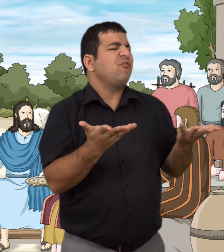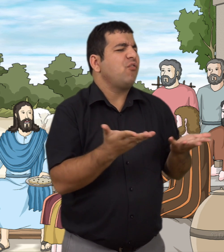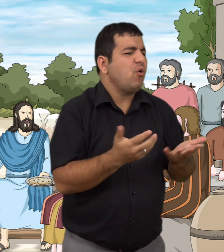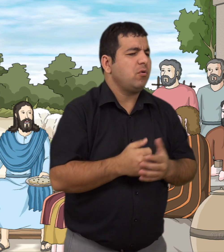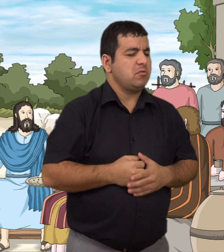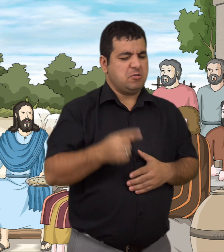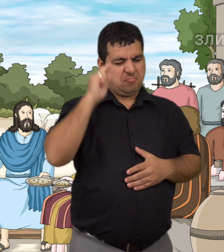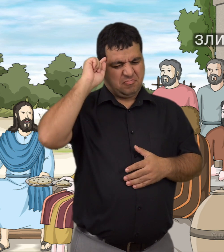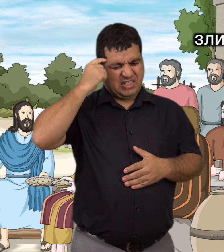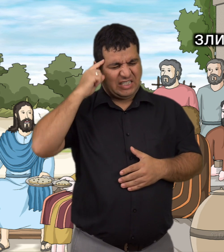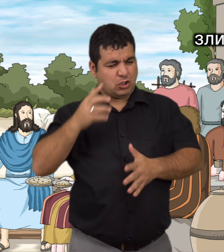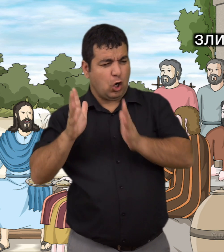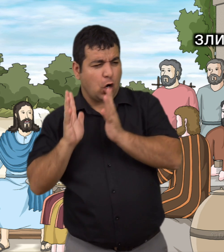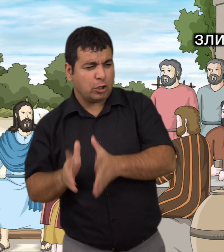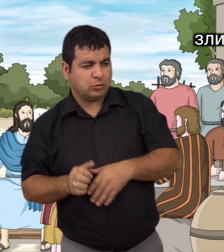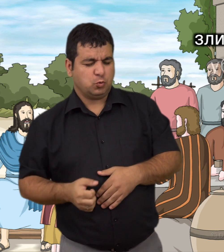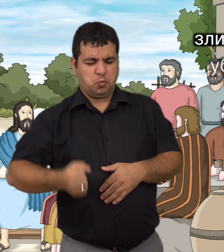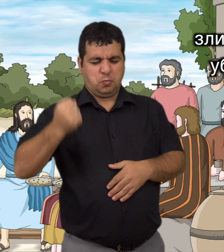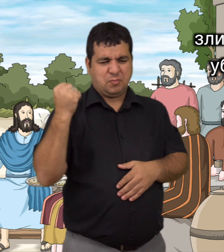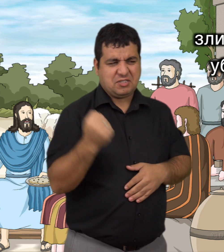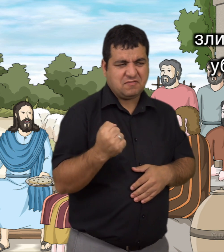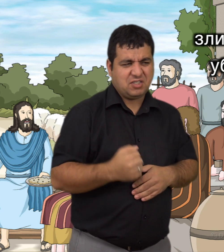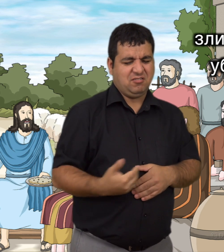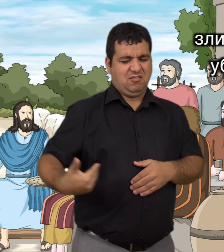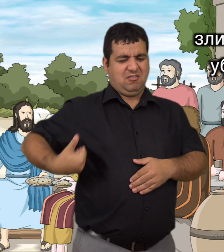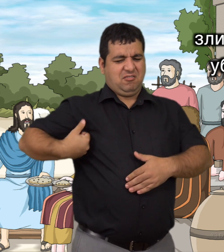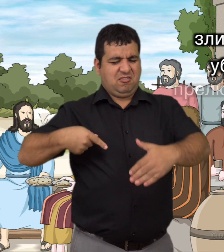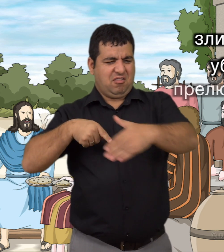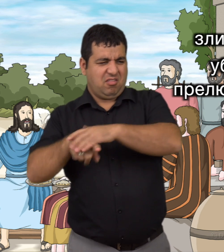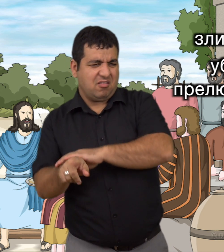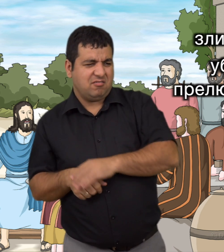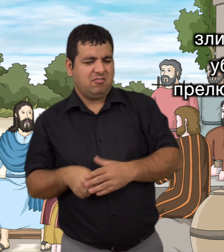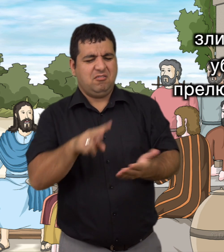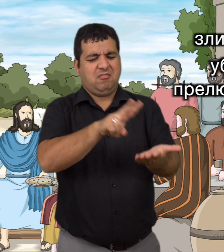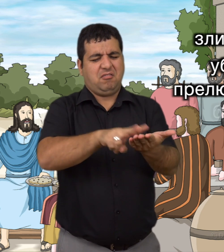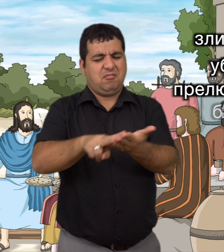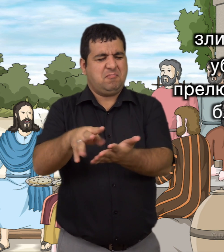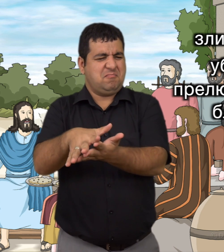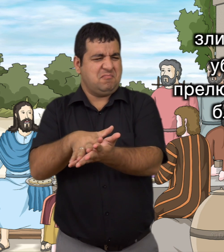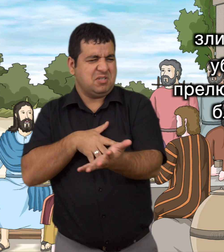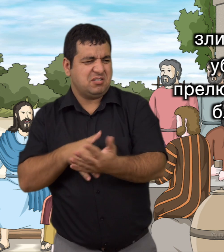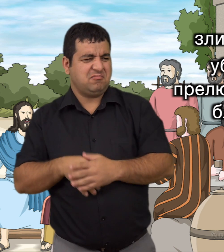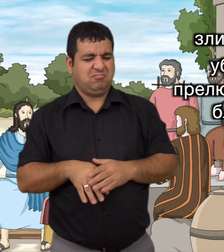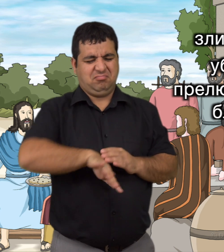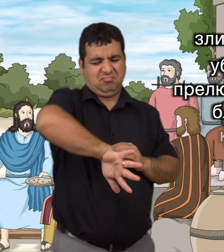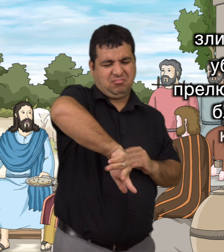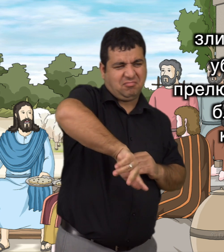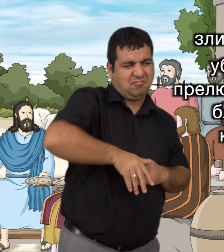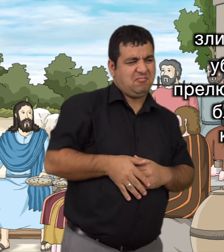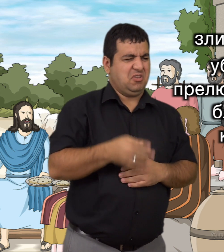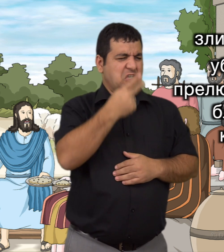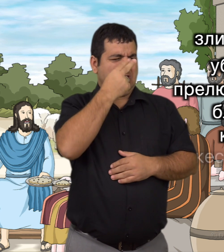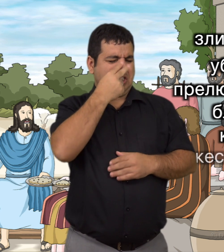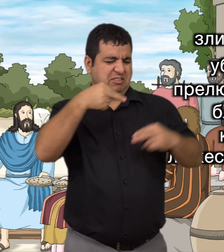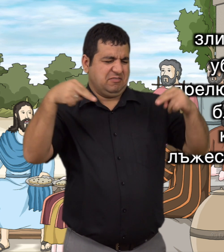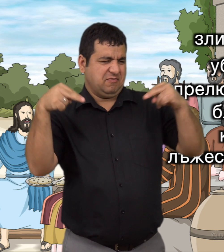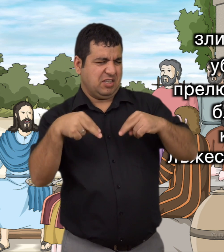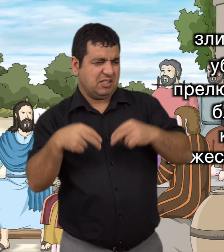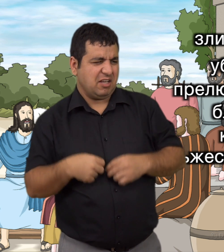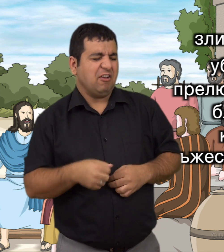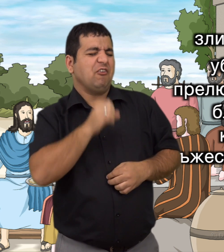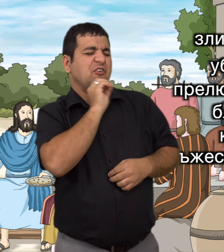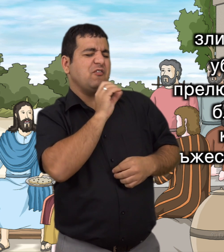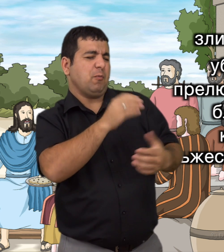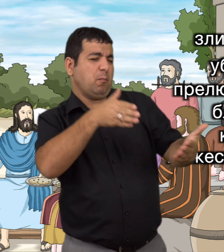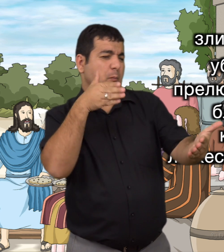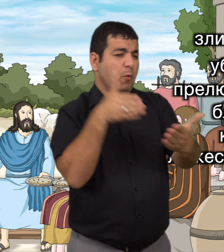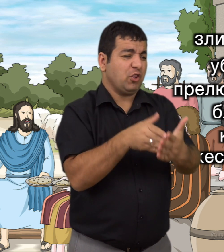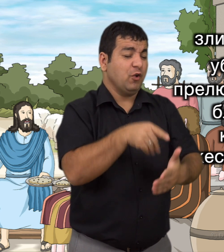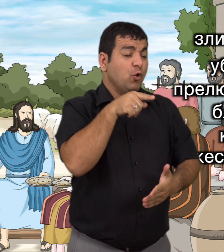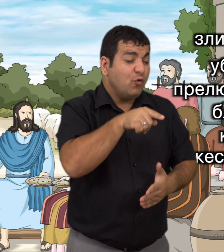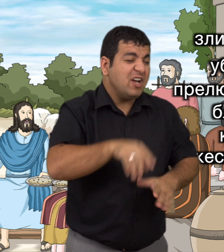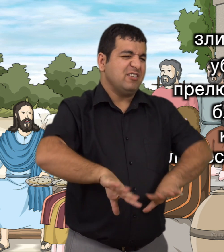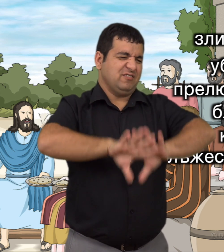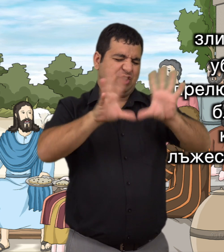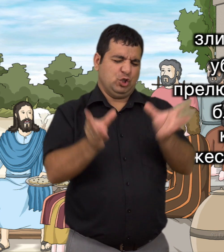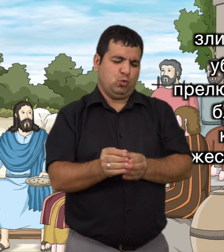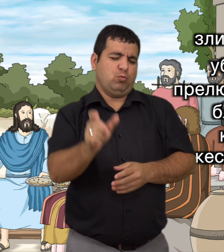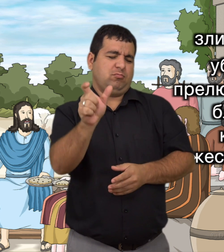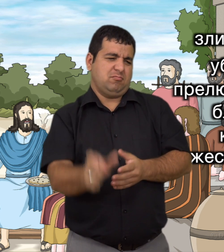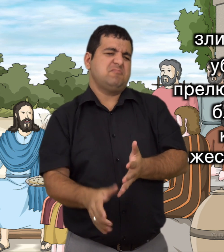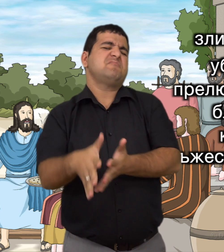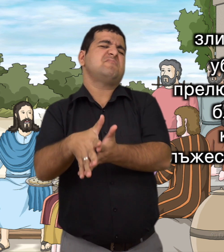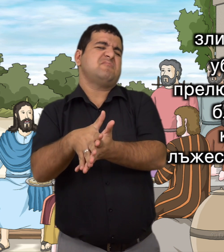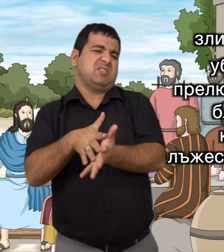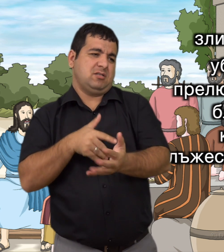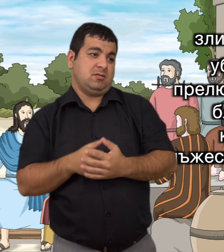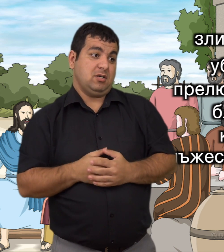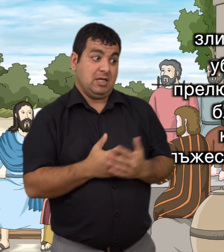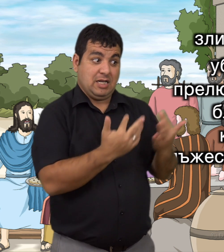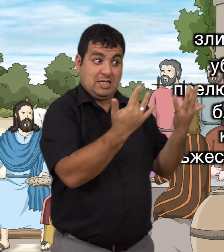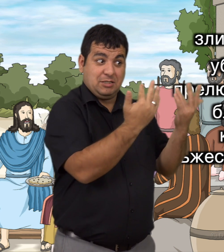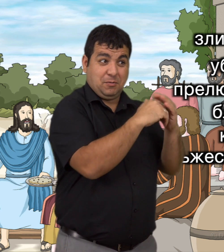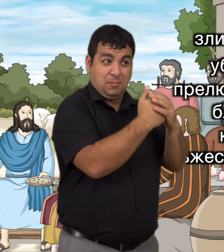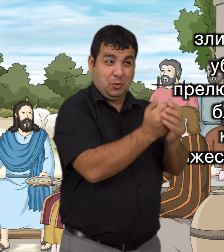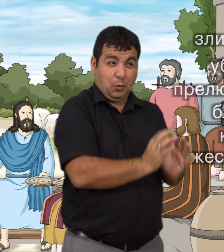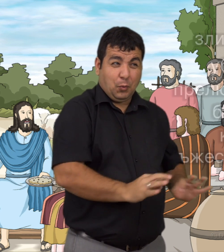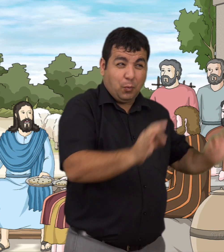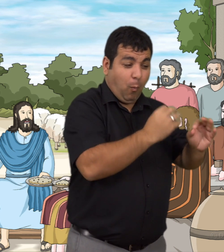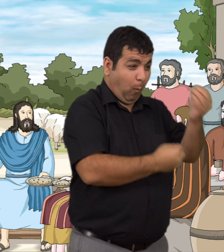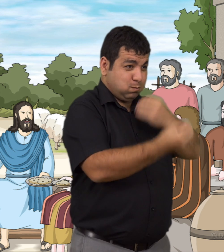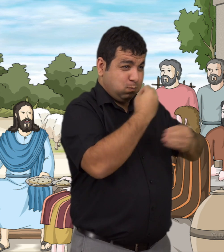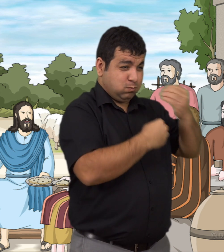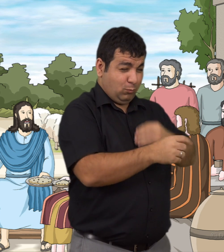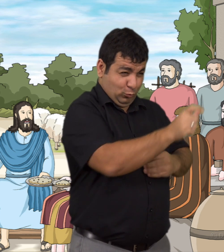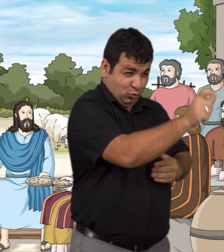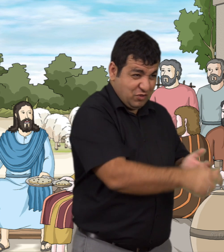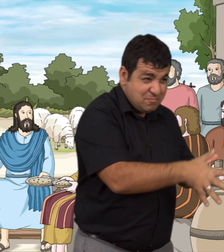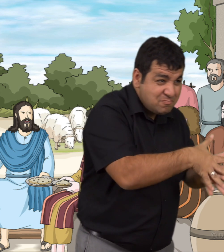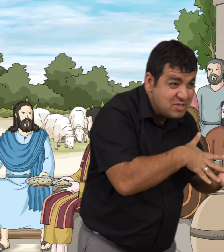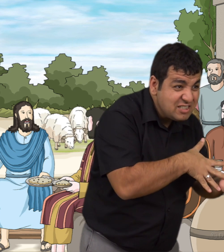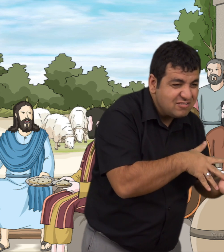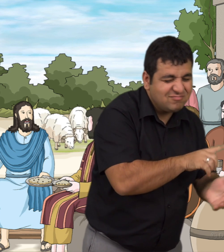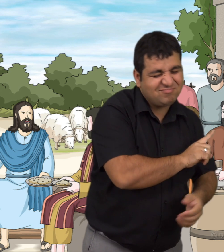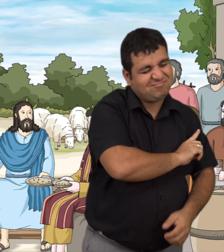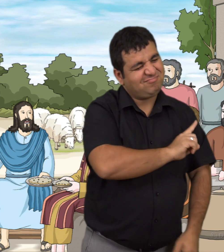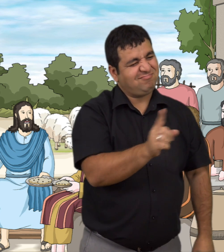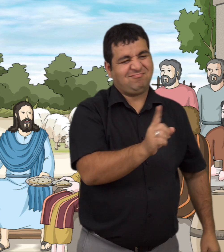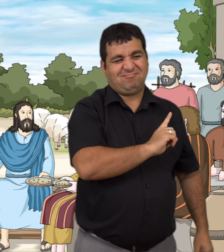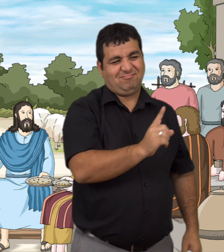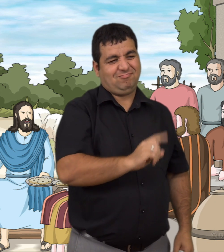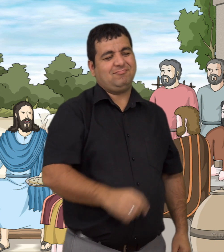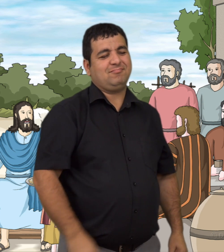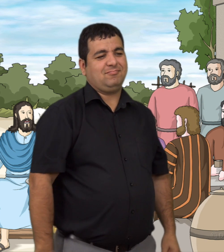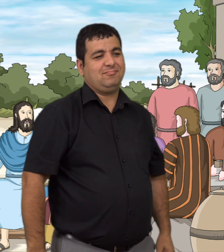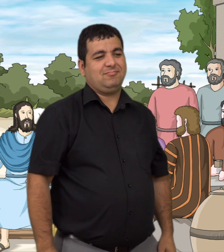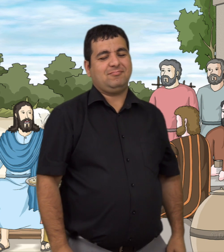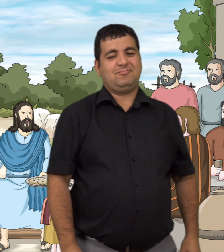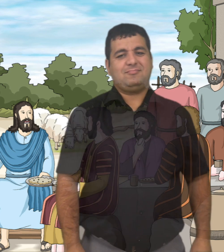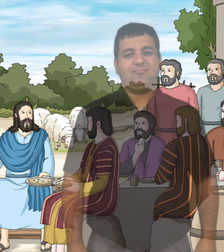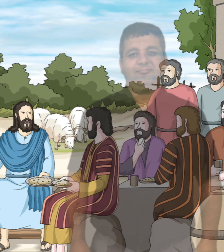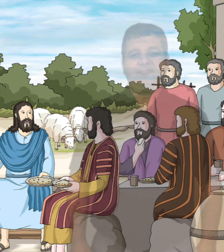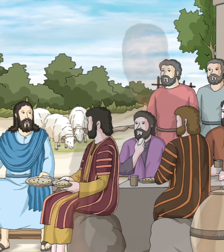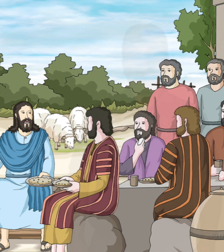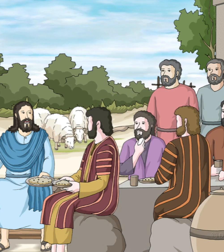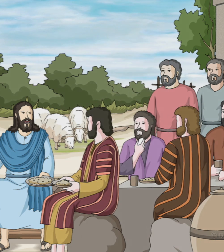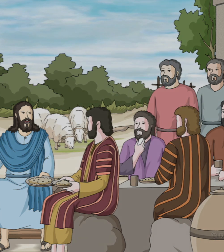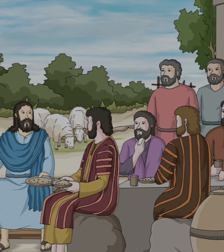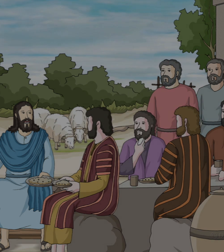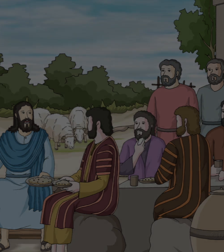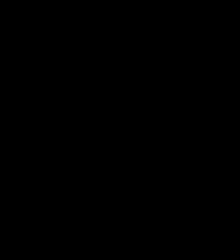For out of the heart come evil thoughts, murder, adultery, sexual immorality, theft, false testimony, and slander. These are what defile a man, but eating with unwashed hands does not defile him.”